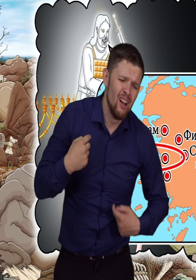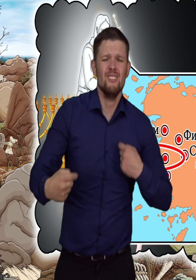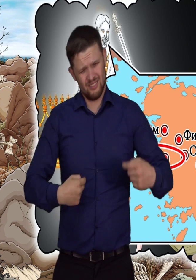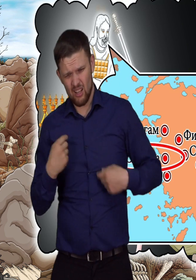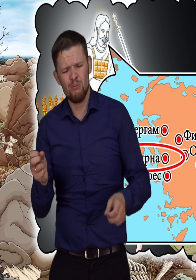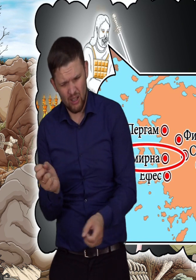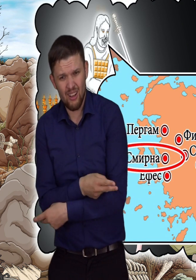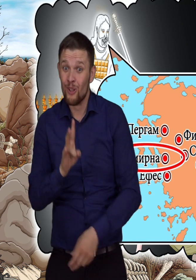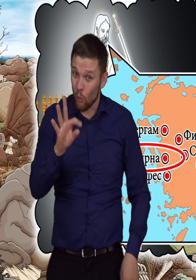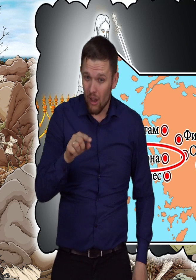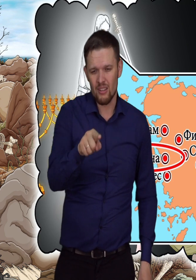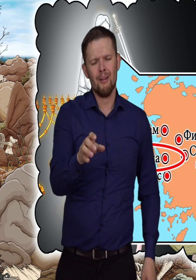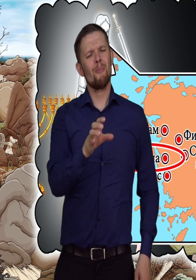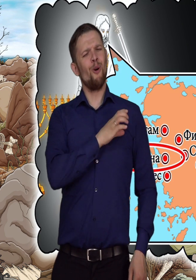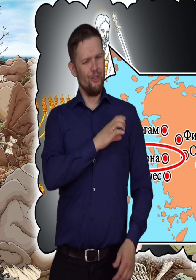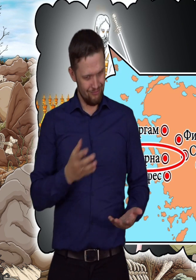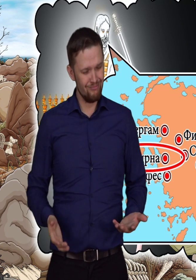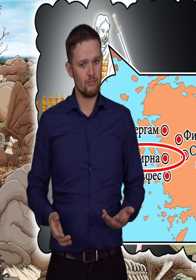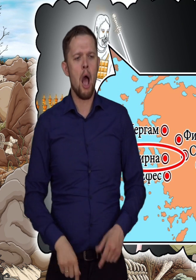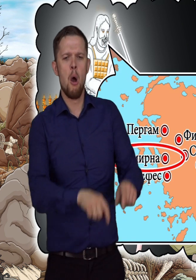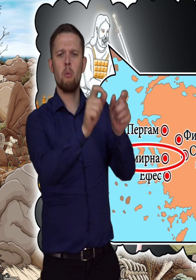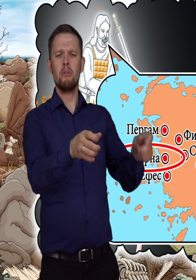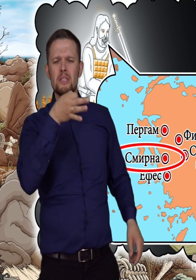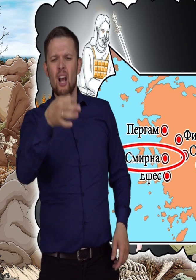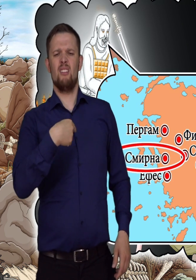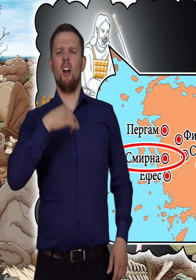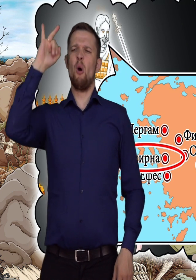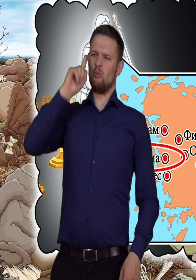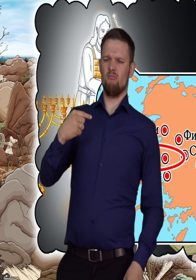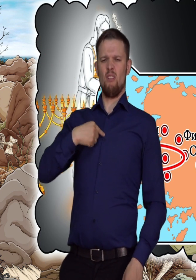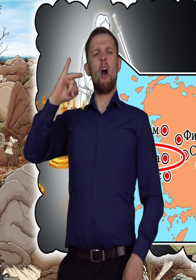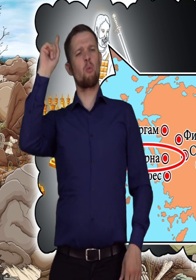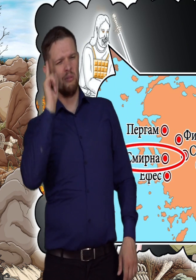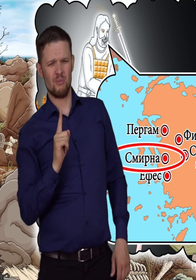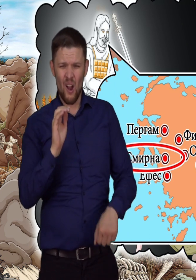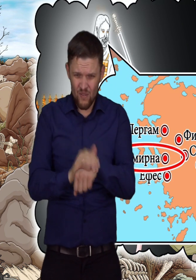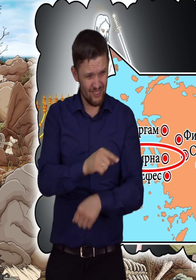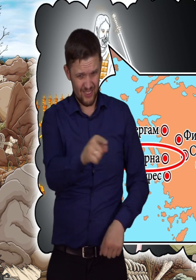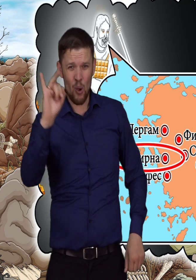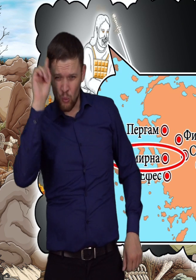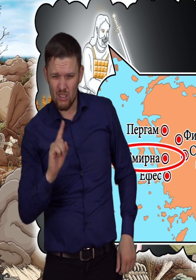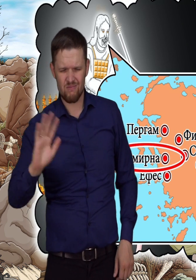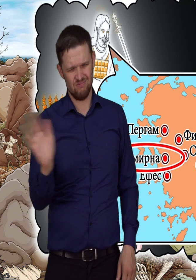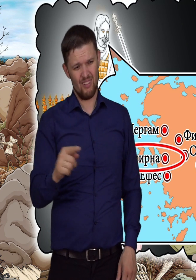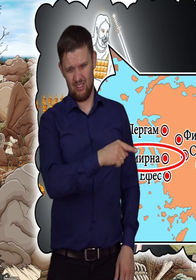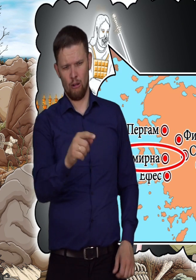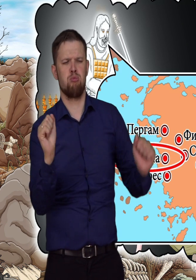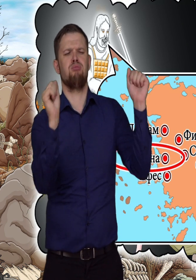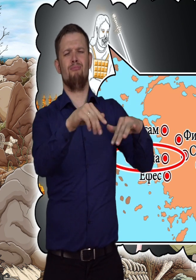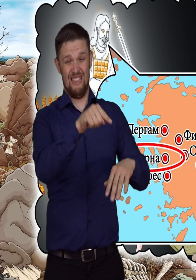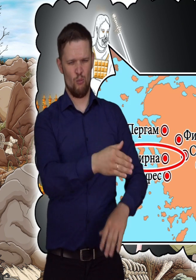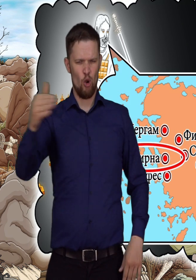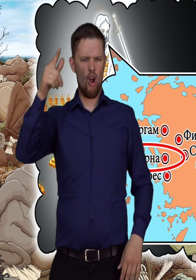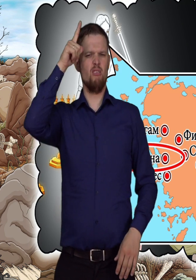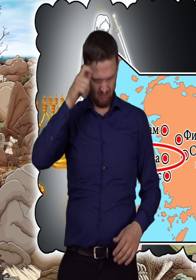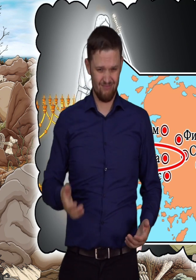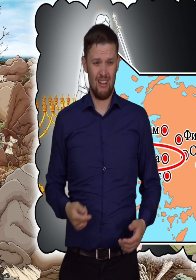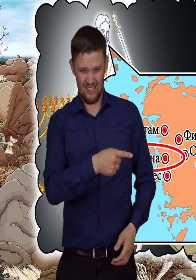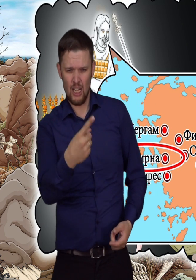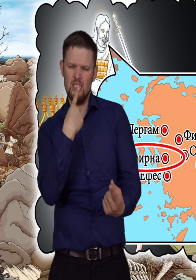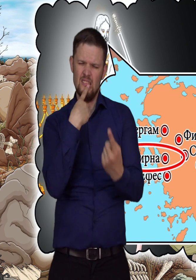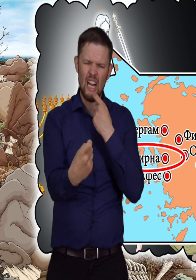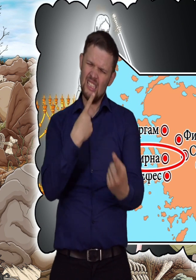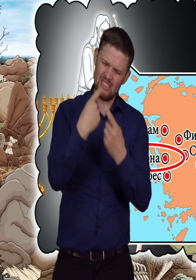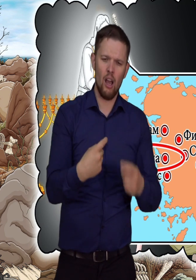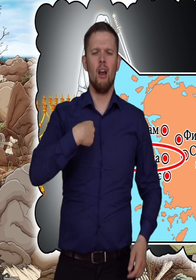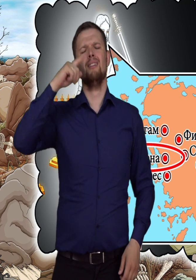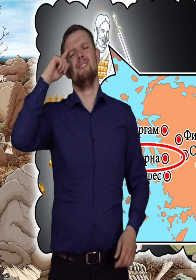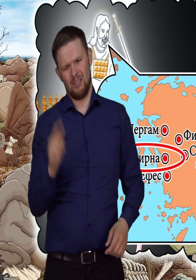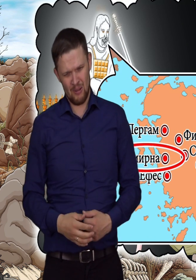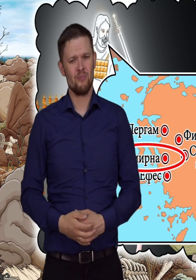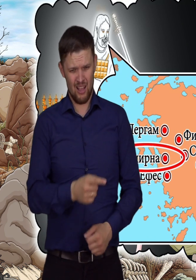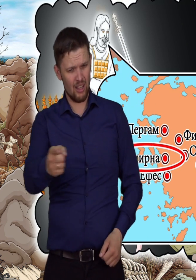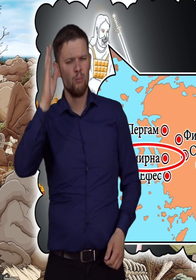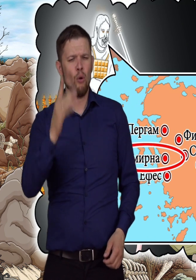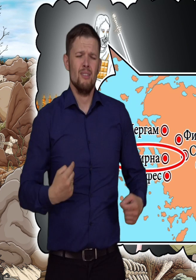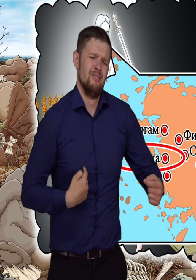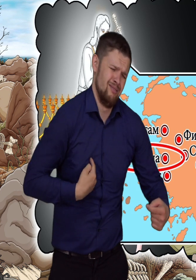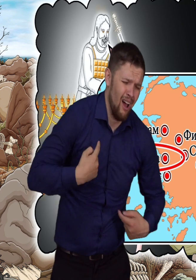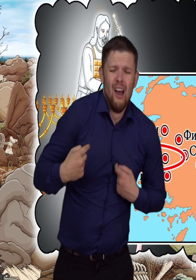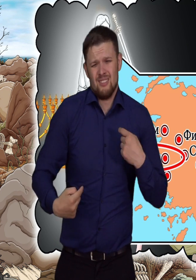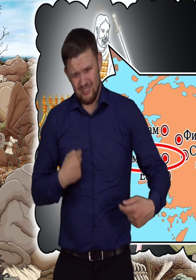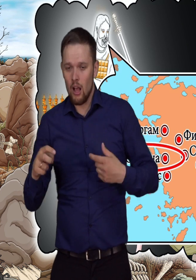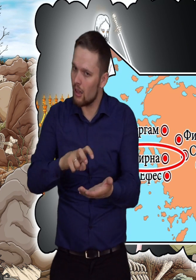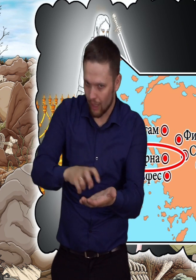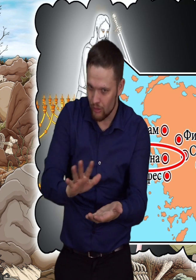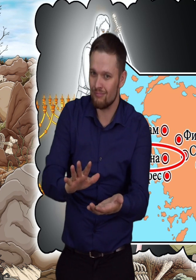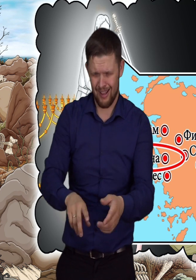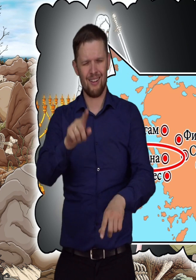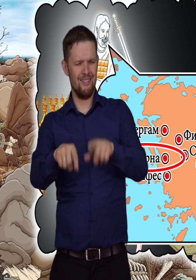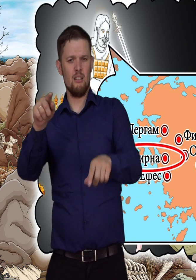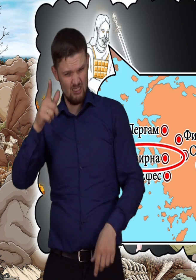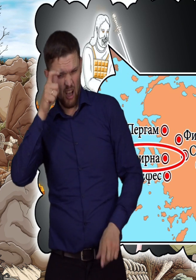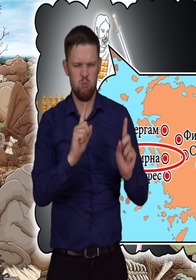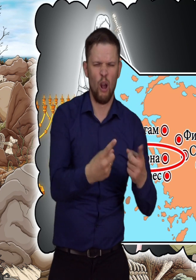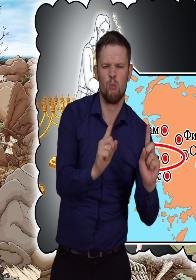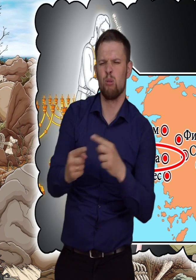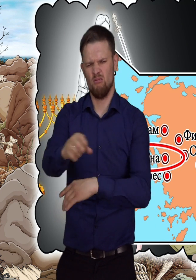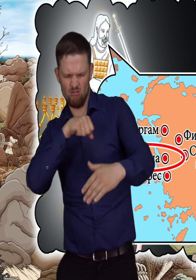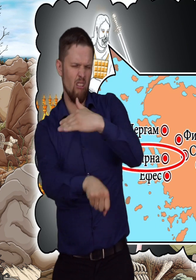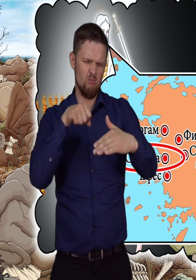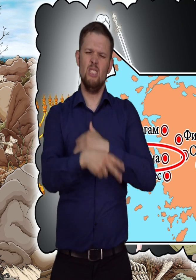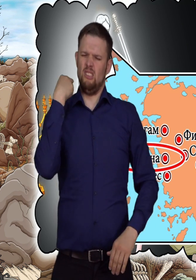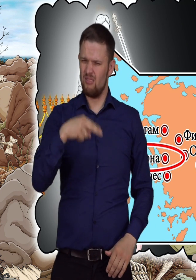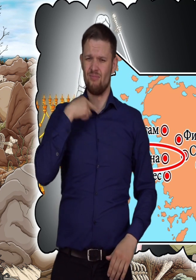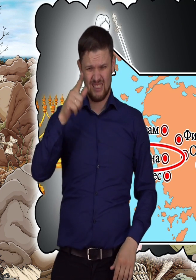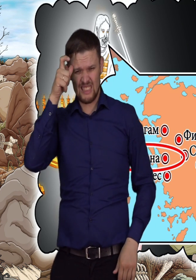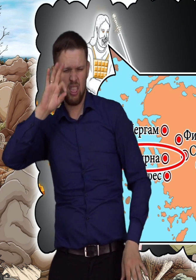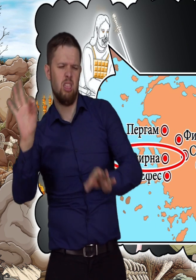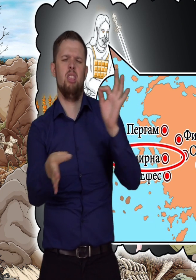And I am aware of the slander of those who falsely claim to be Jews, but are in fact a synagogue of Satan. Do not fear what you are about to suffer.